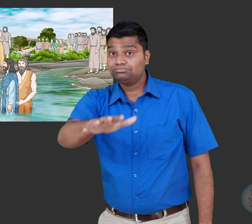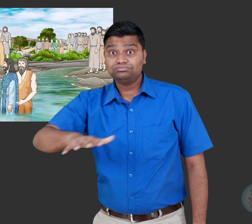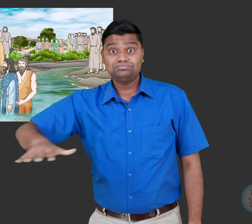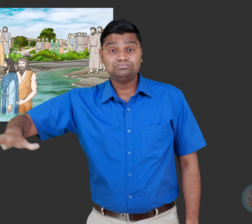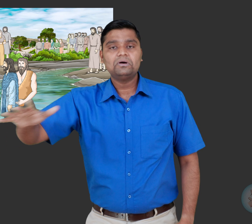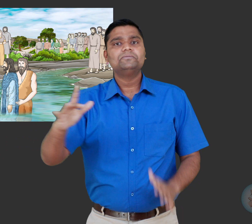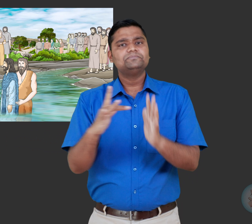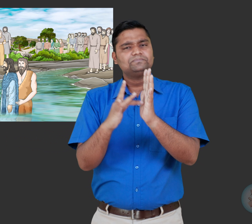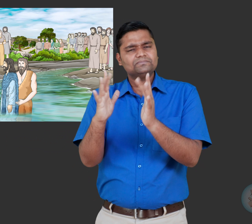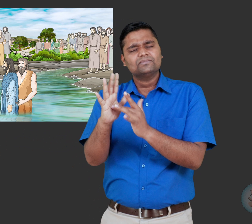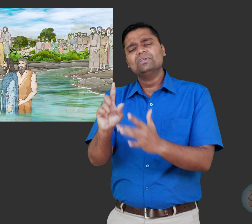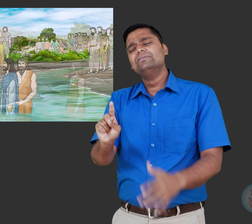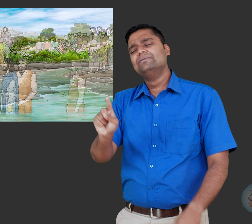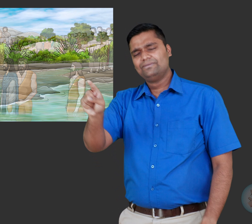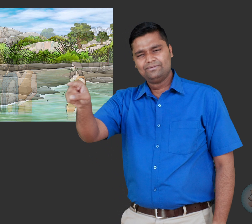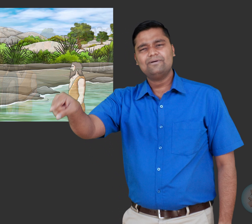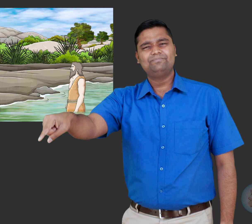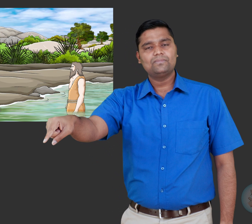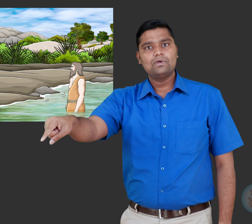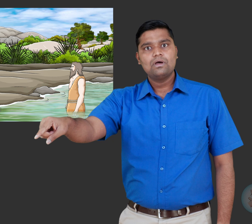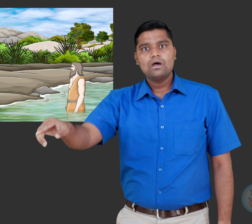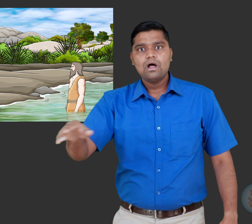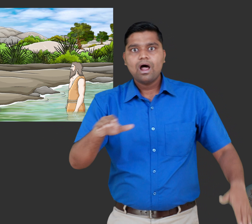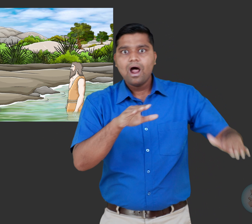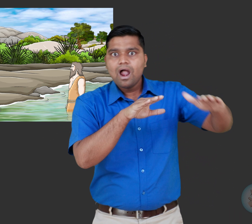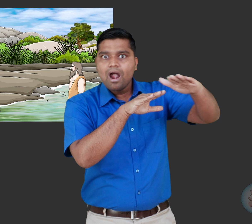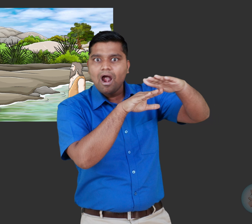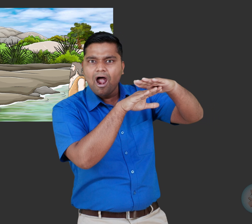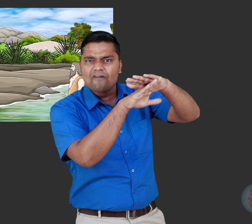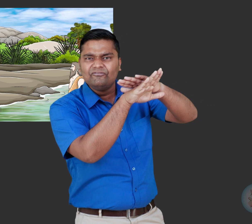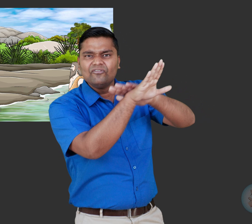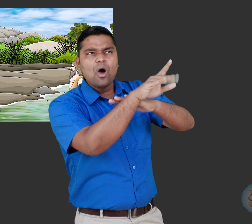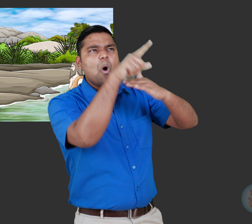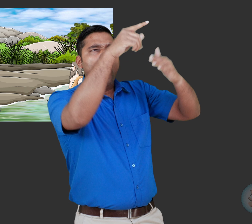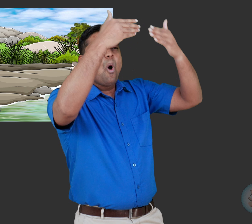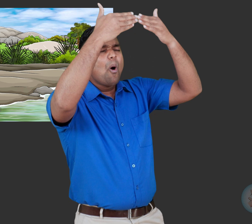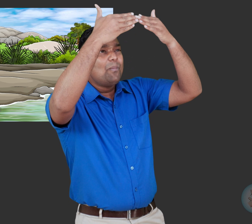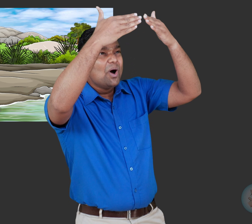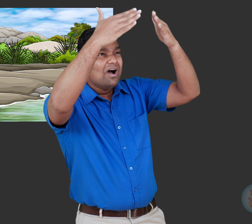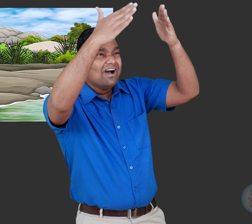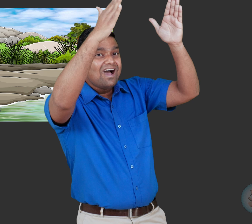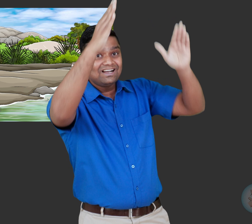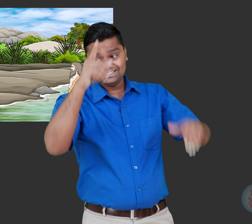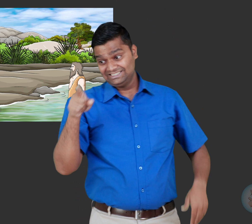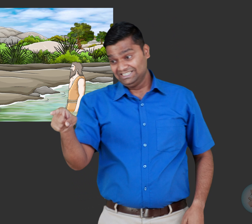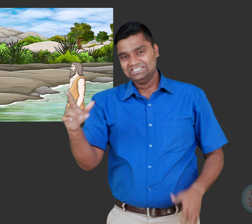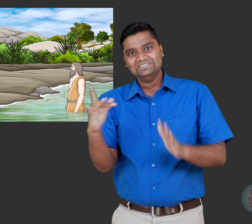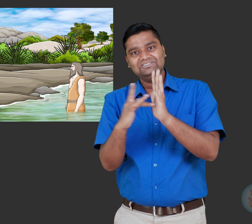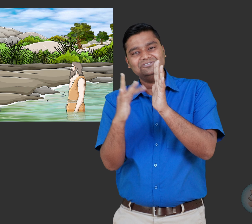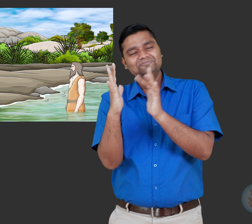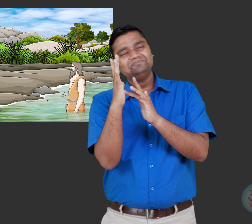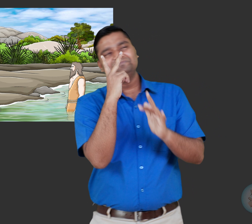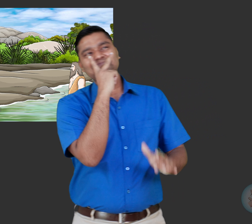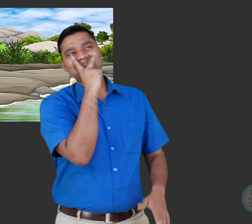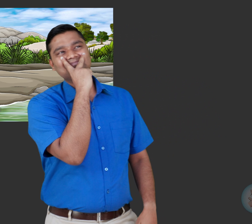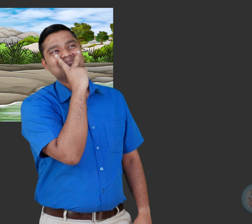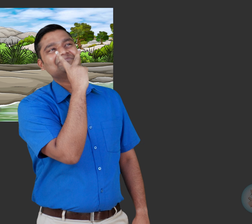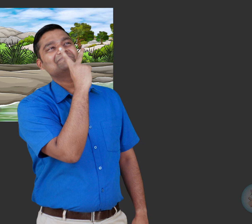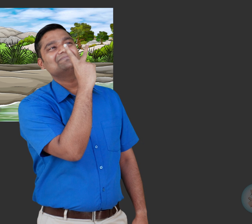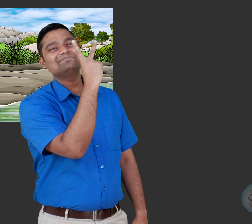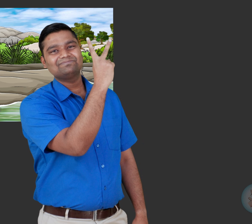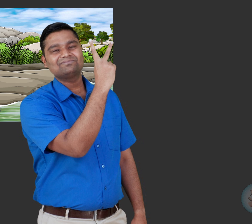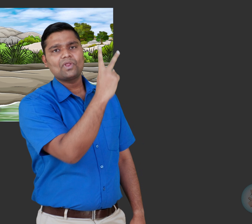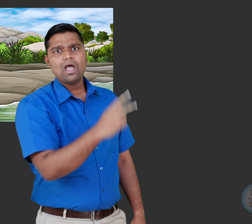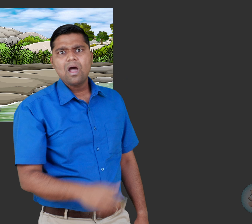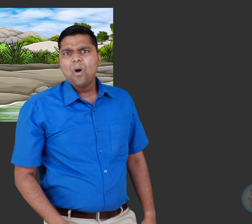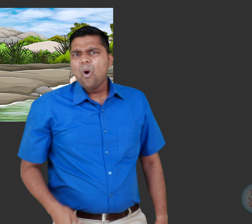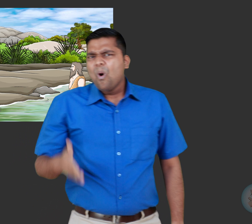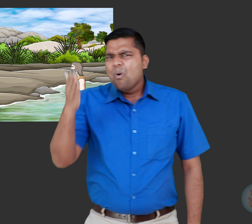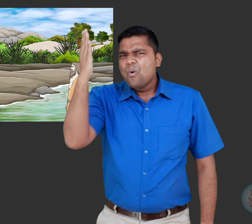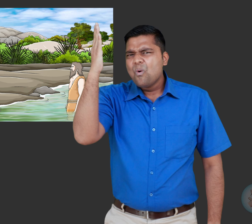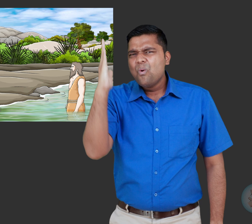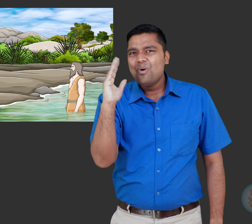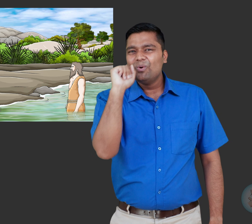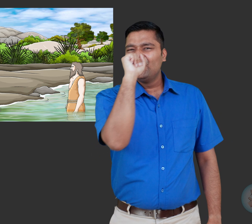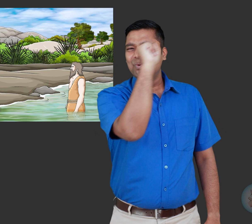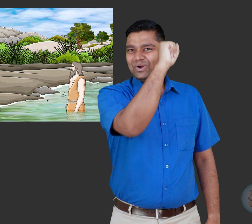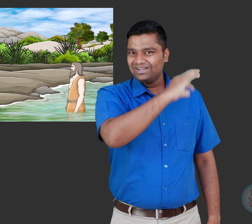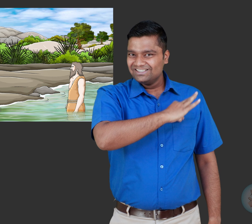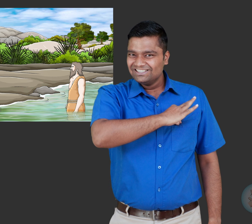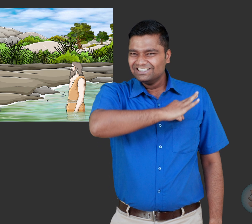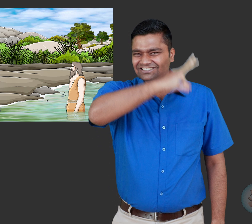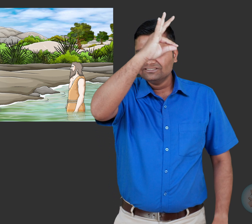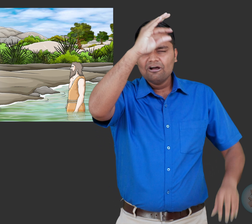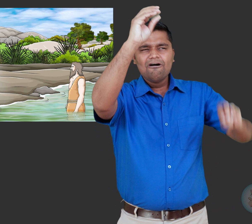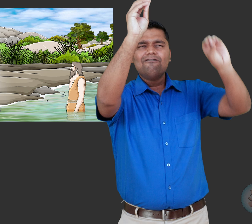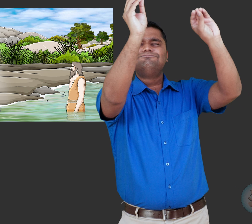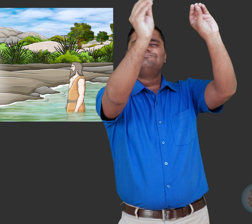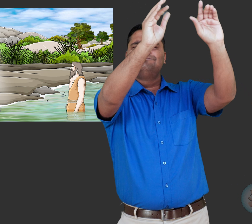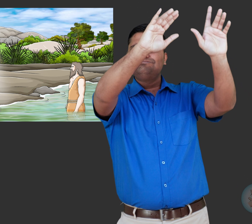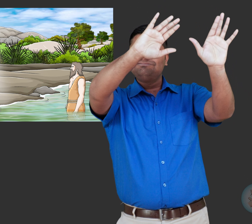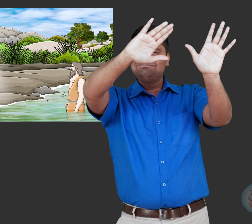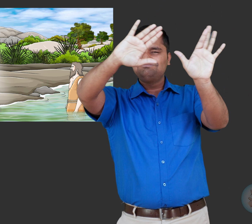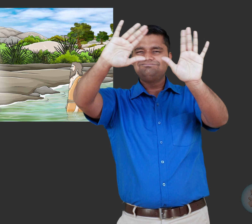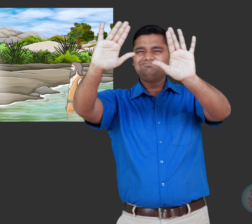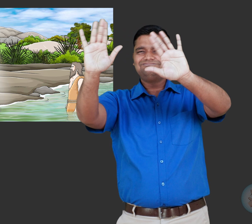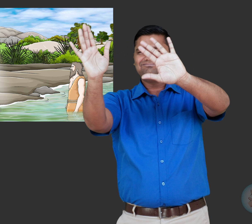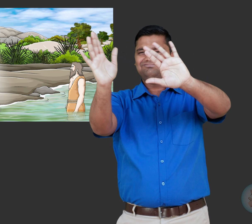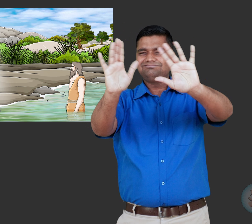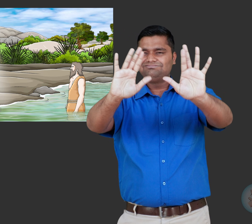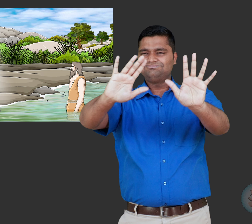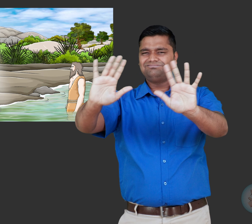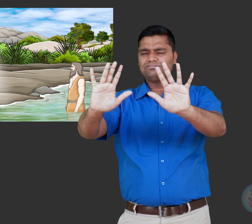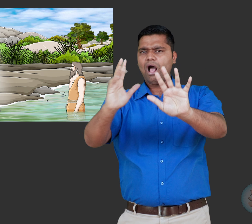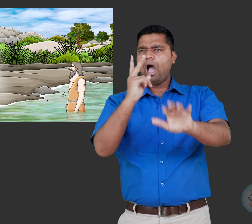As soon as Jesus was baptized, He went up out of the water.